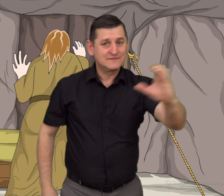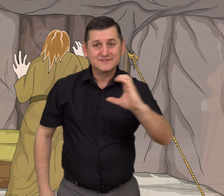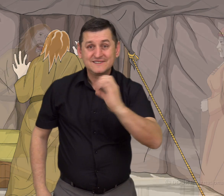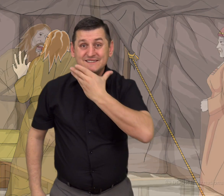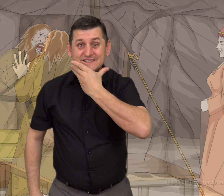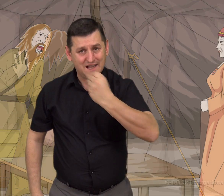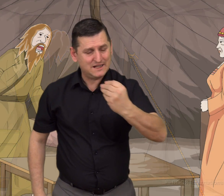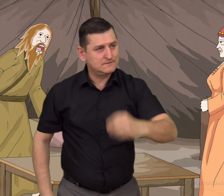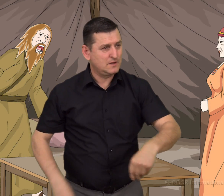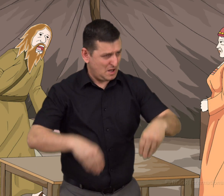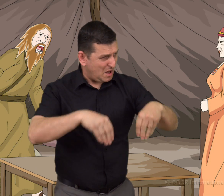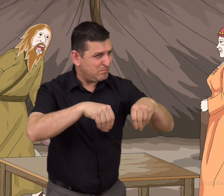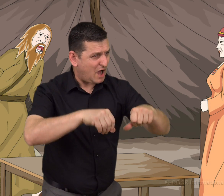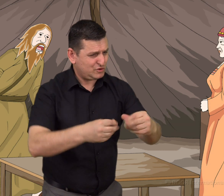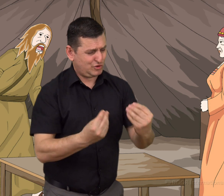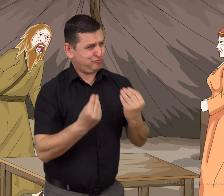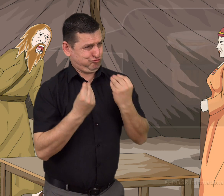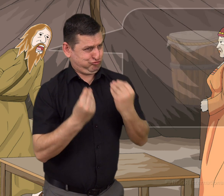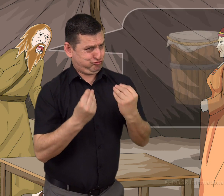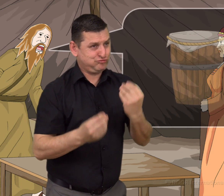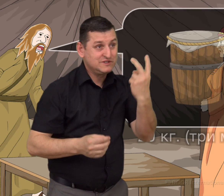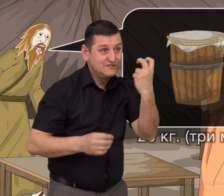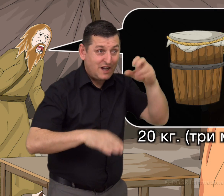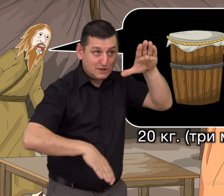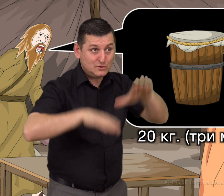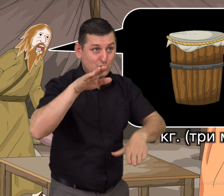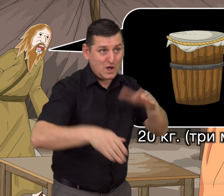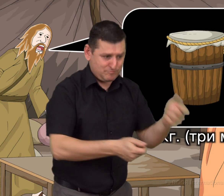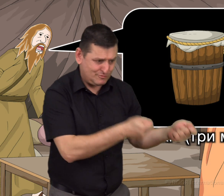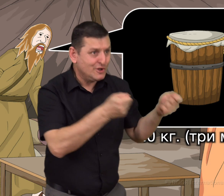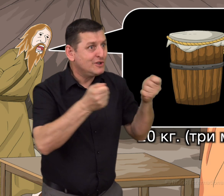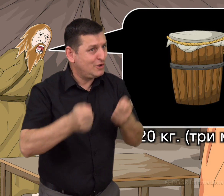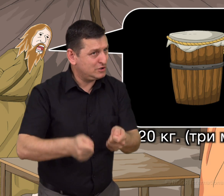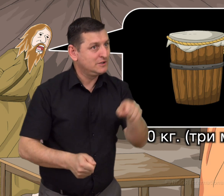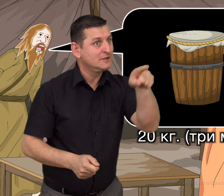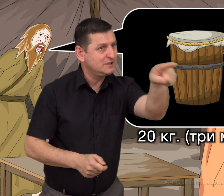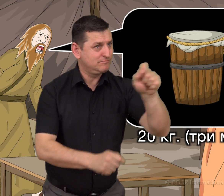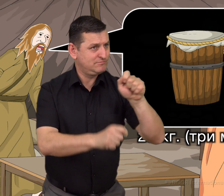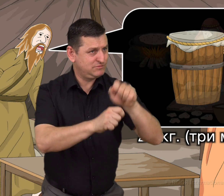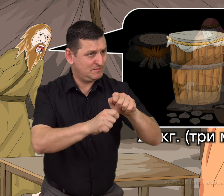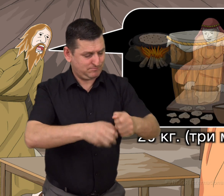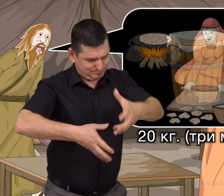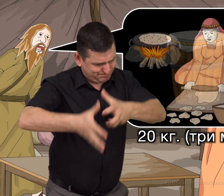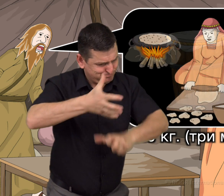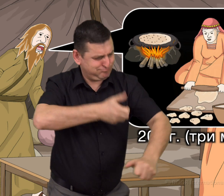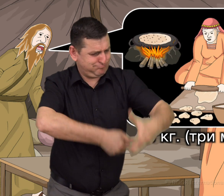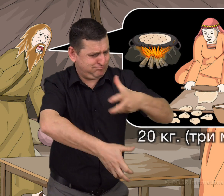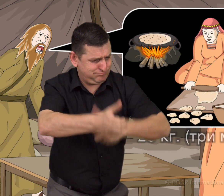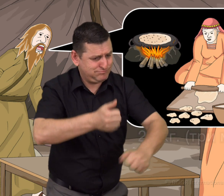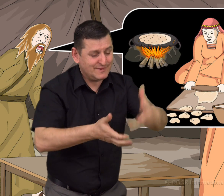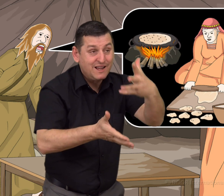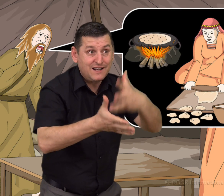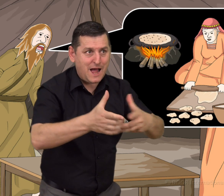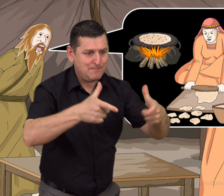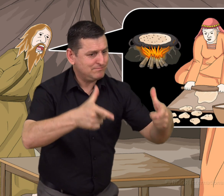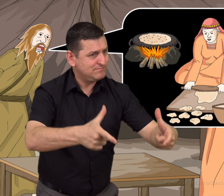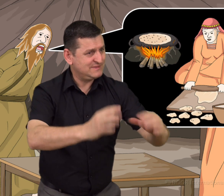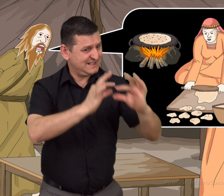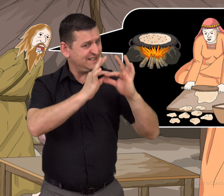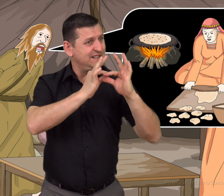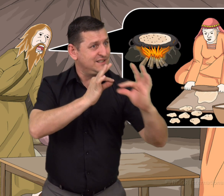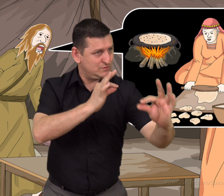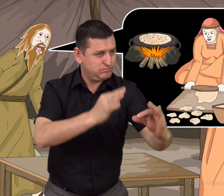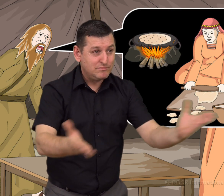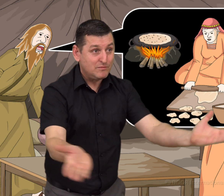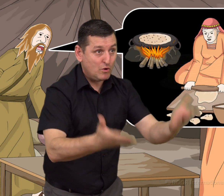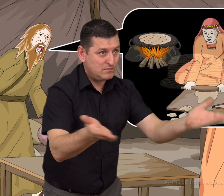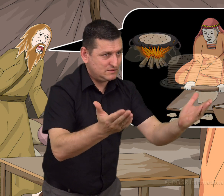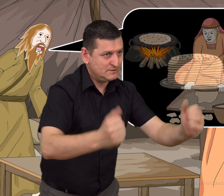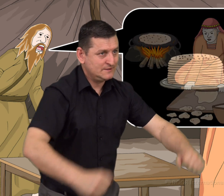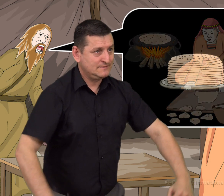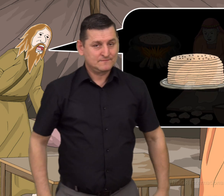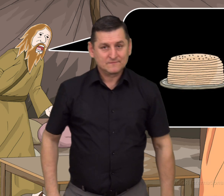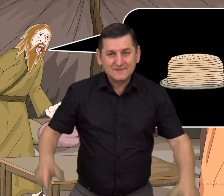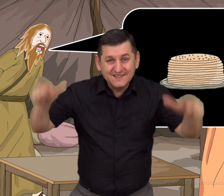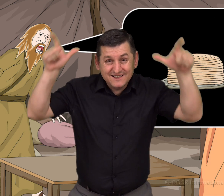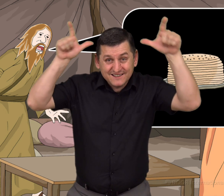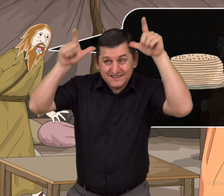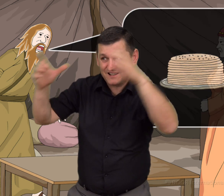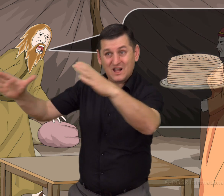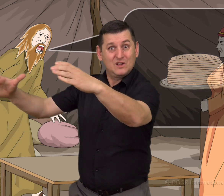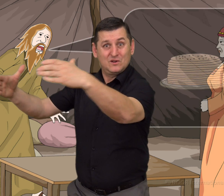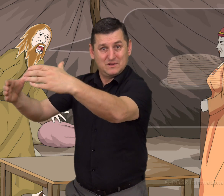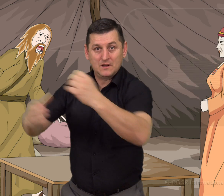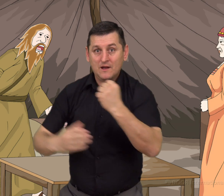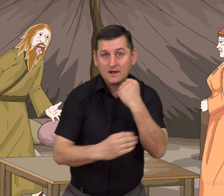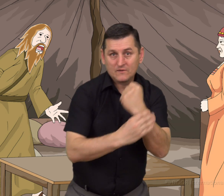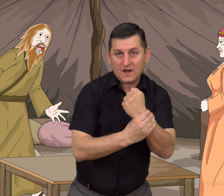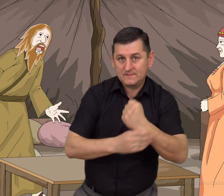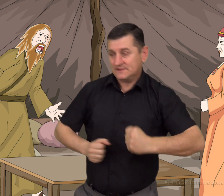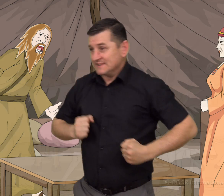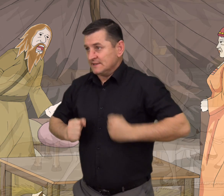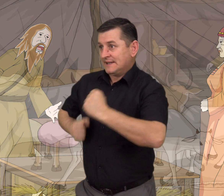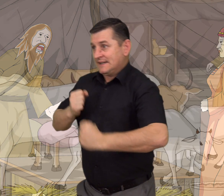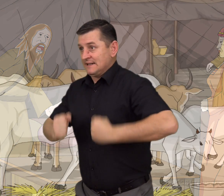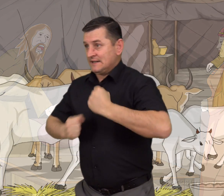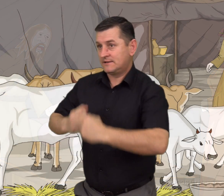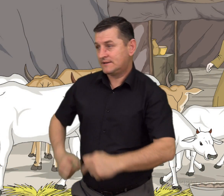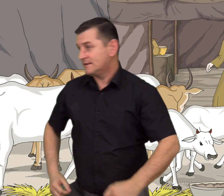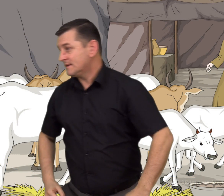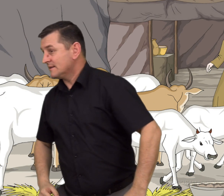Prepare three seahs of fine flour, knead it, and bake some bread.”